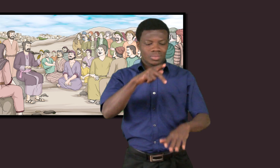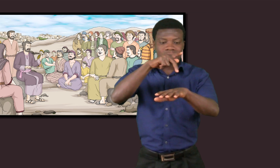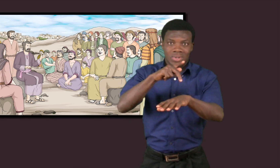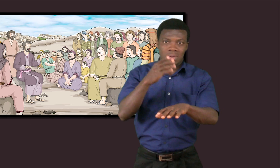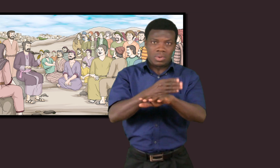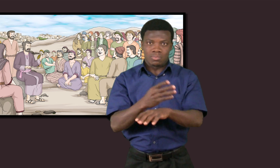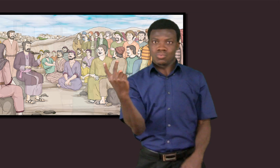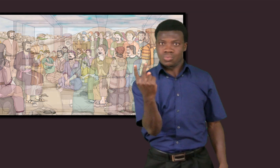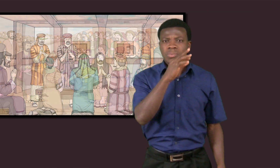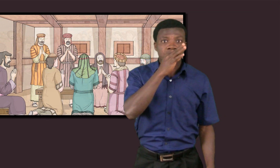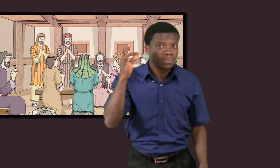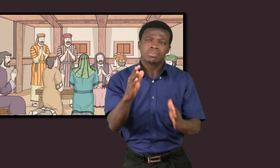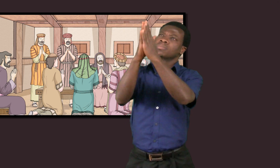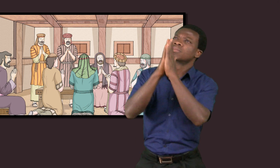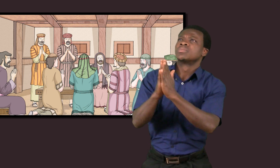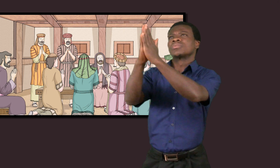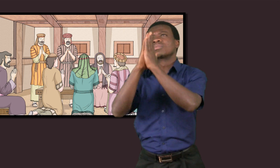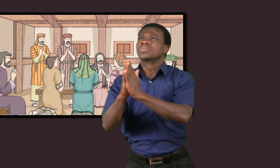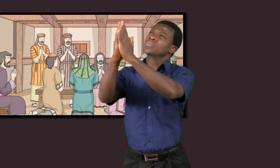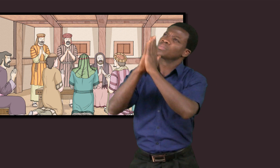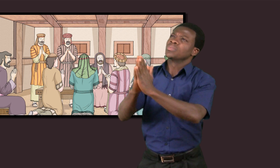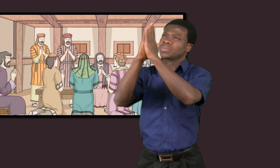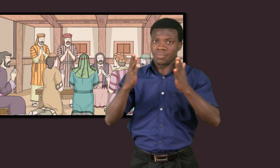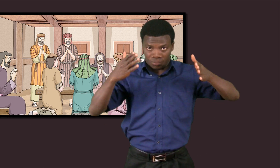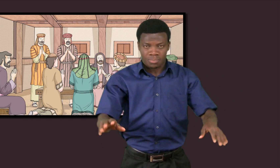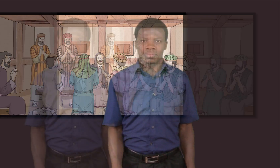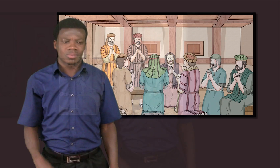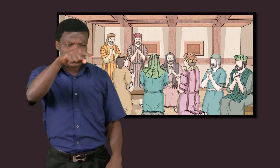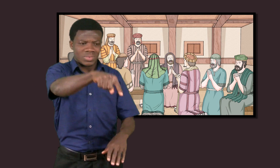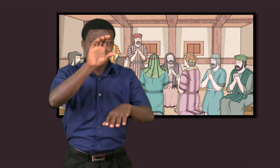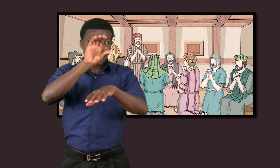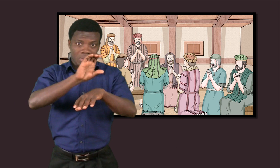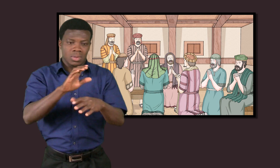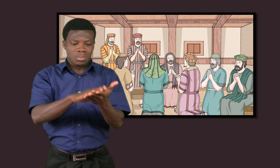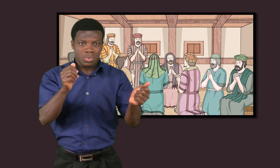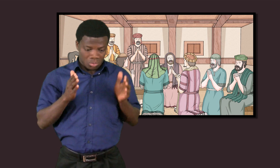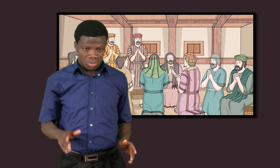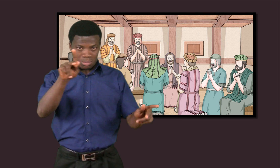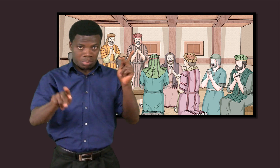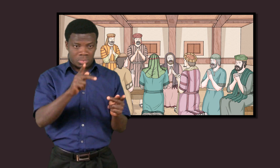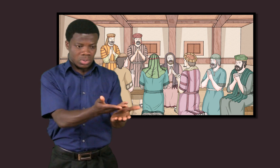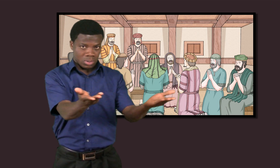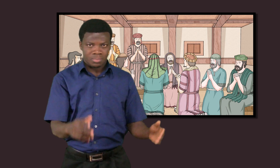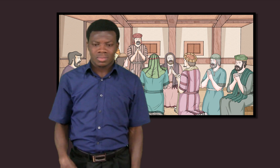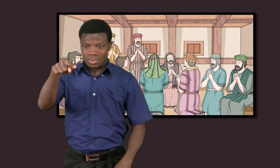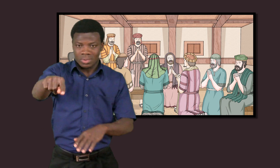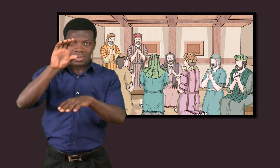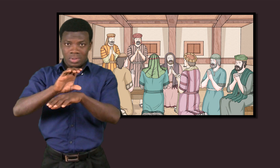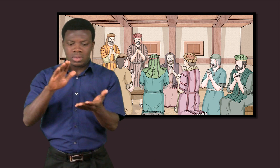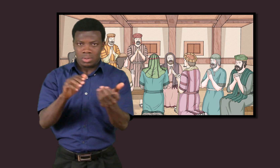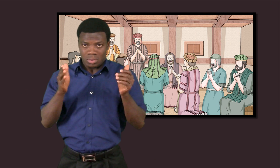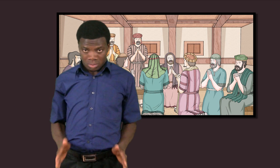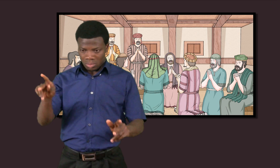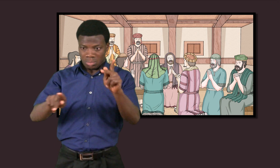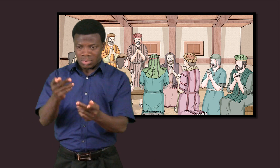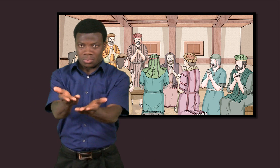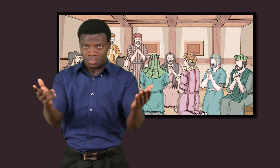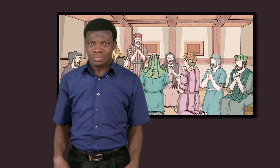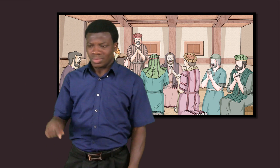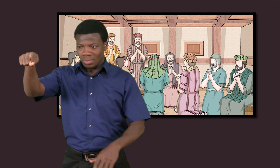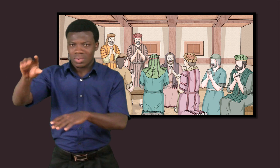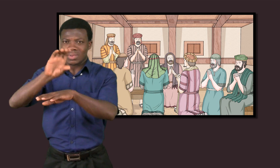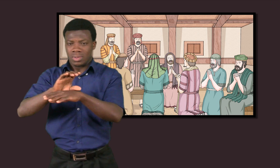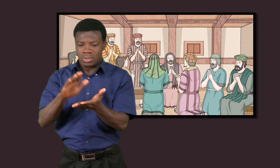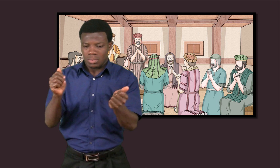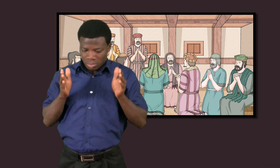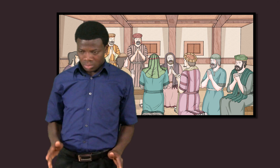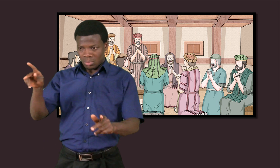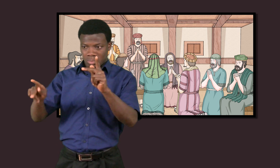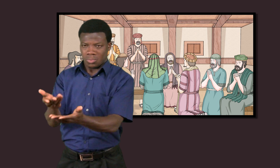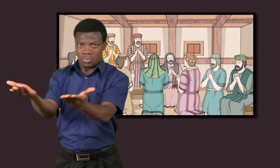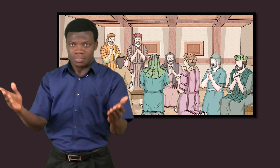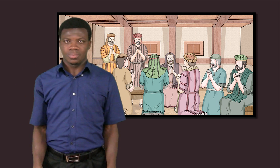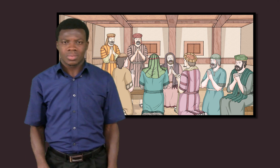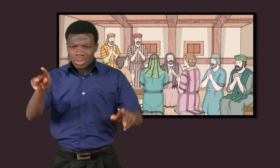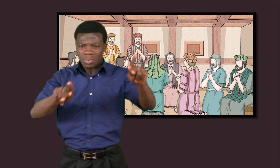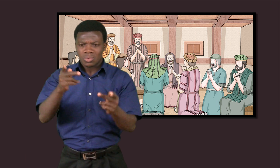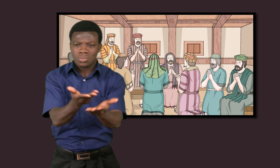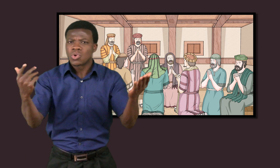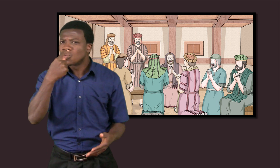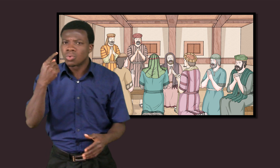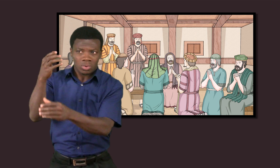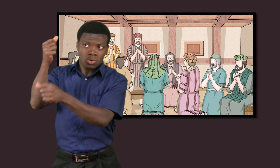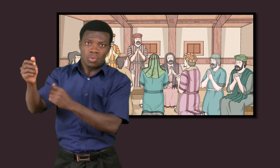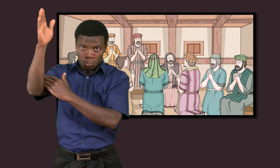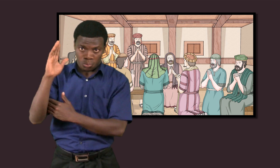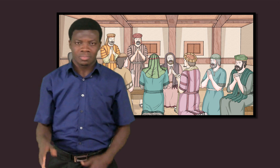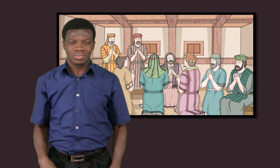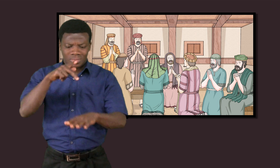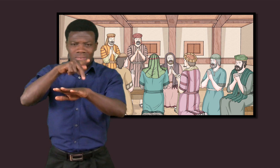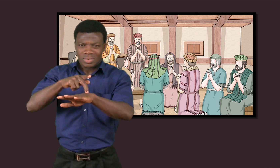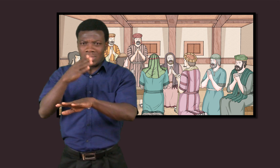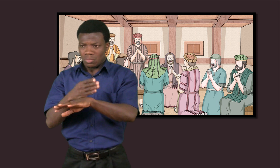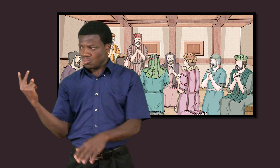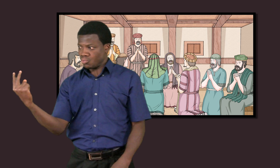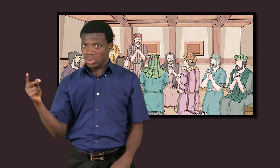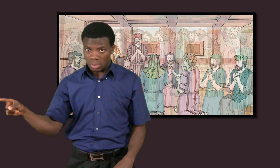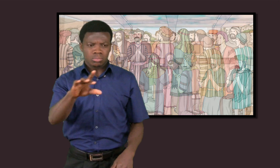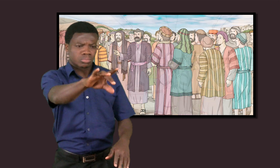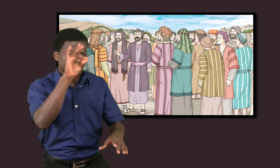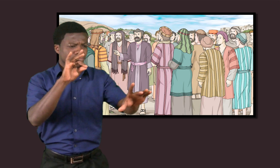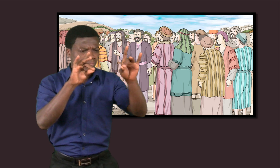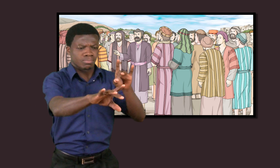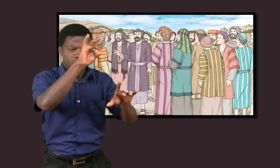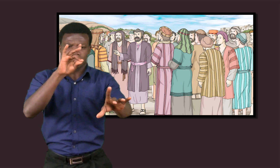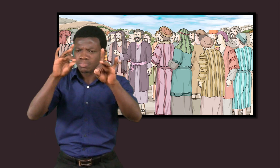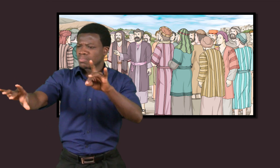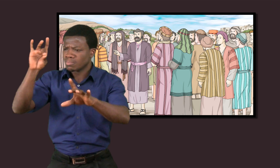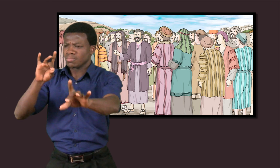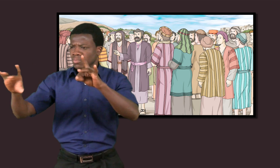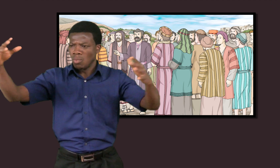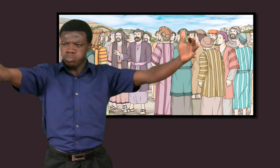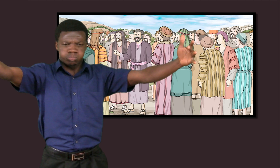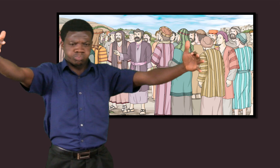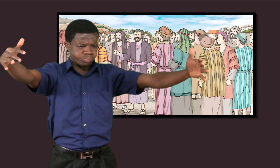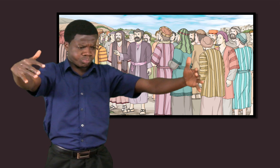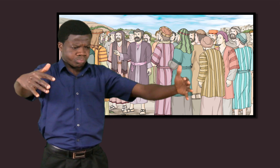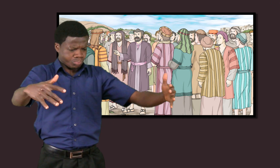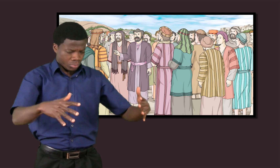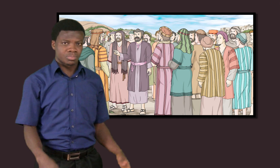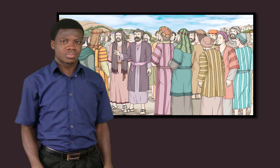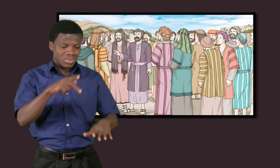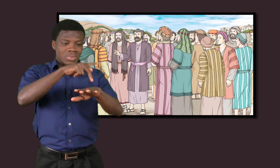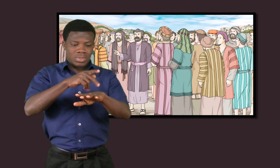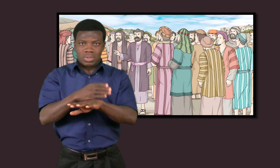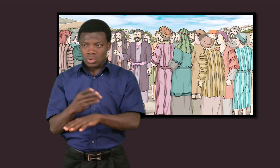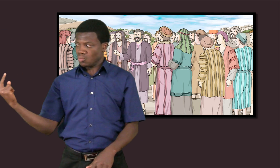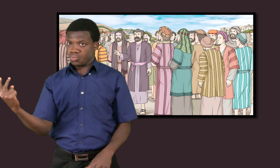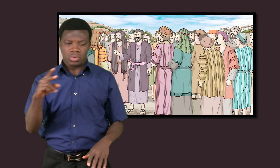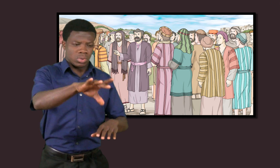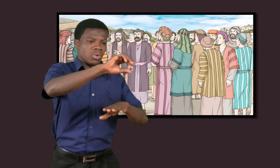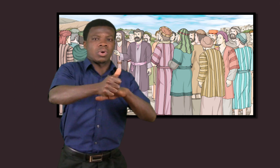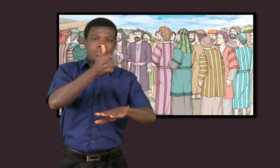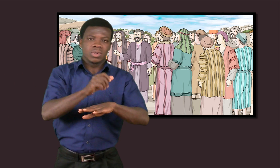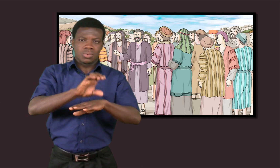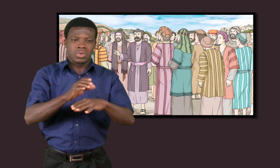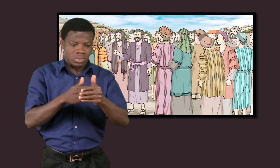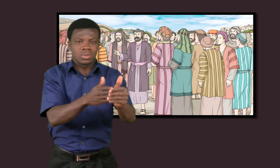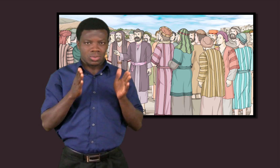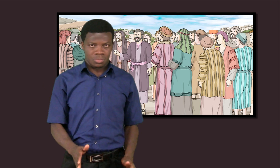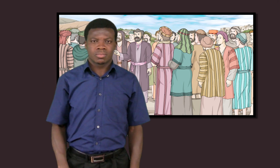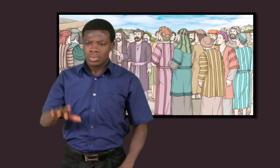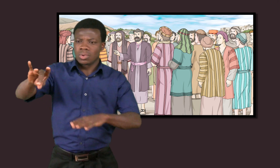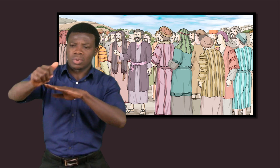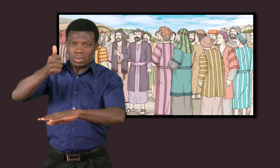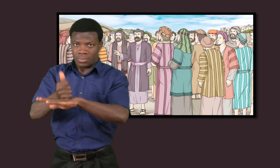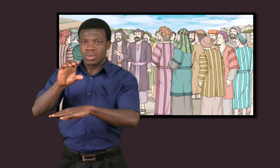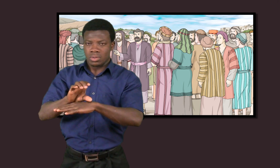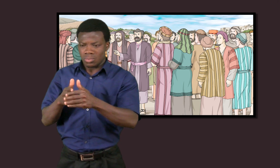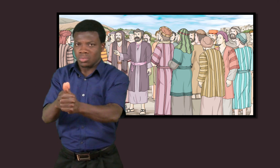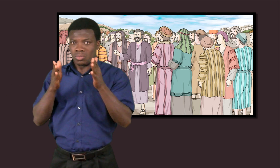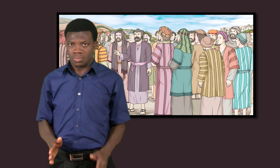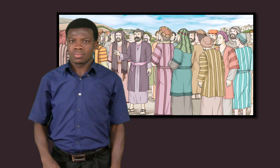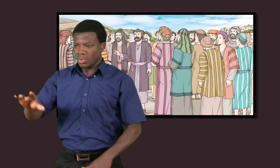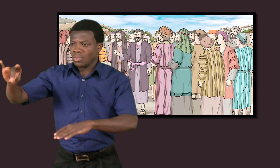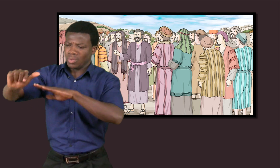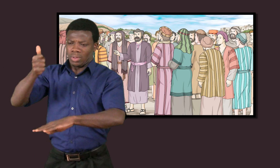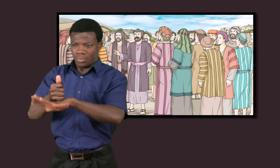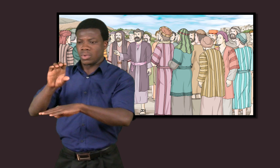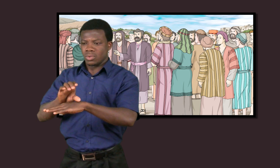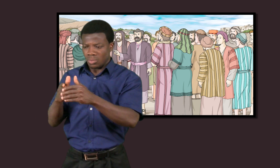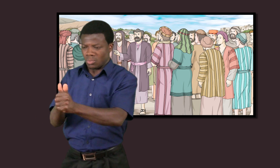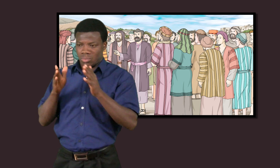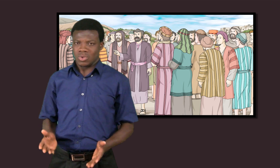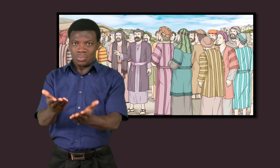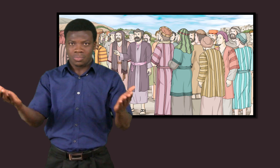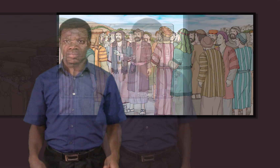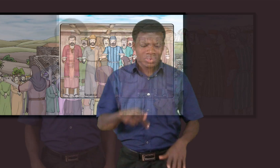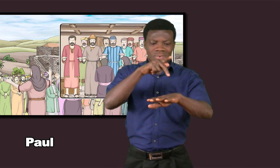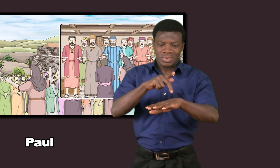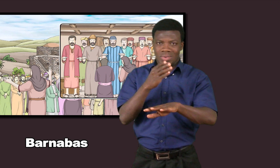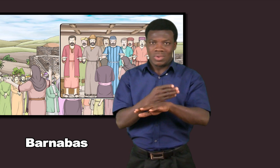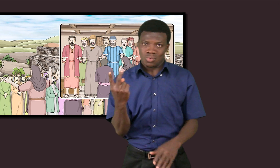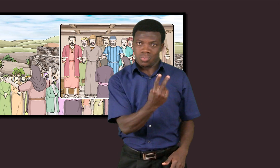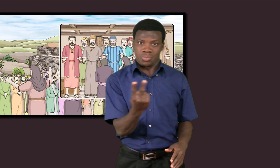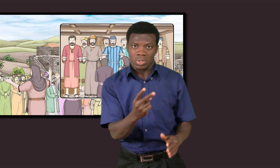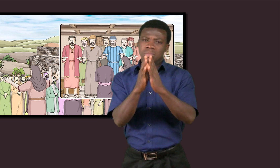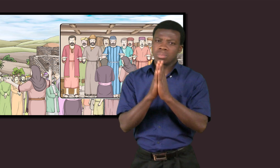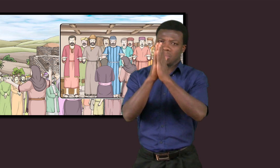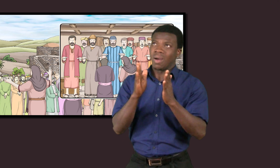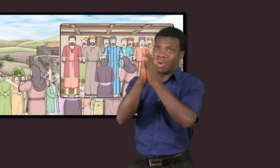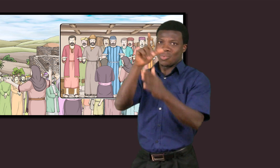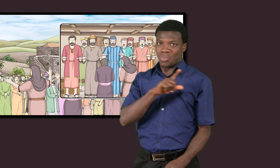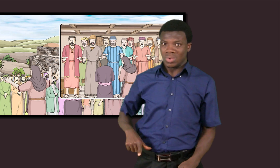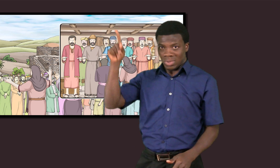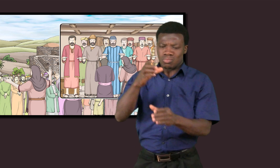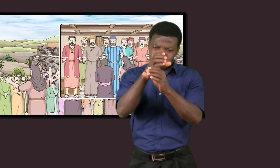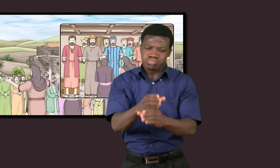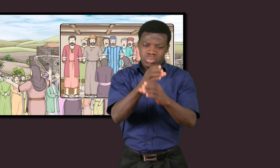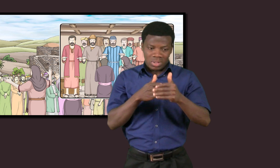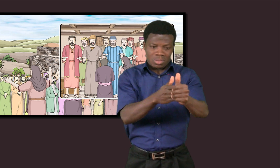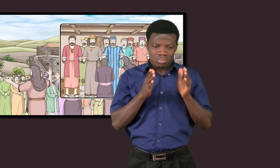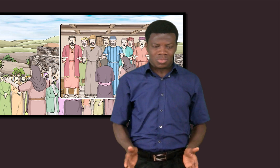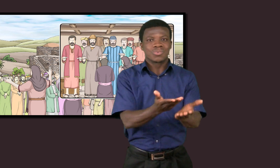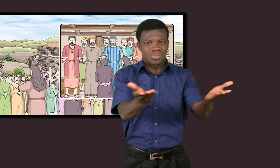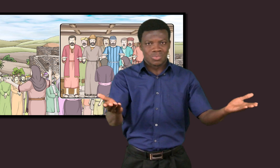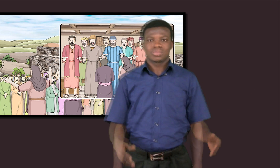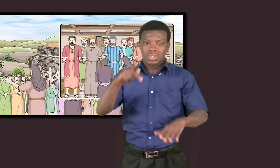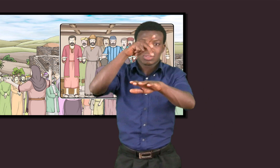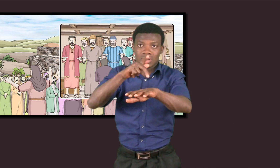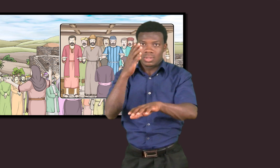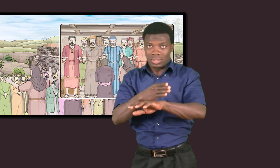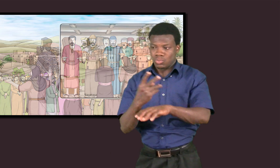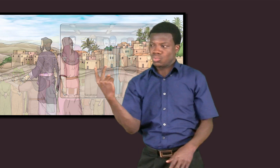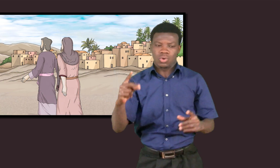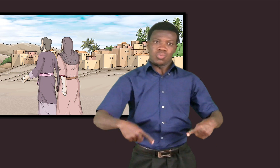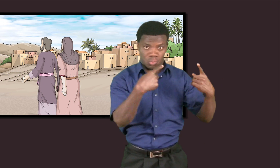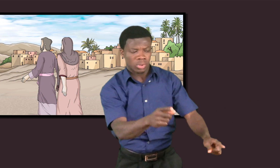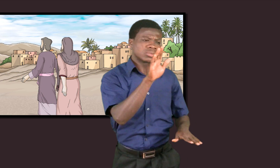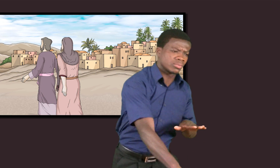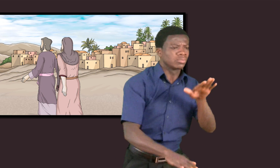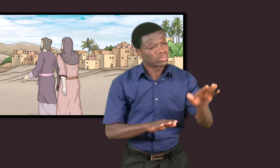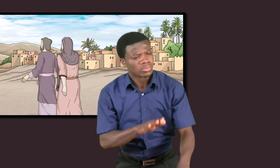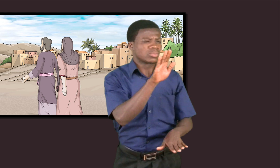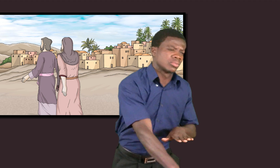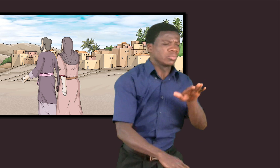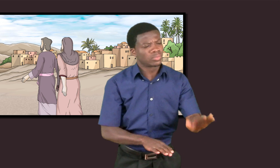Paul and Barnabas appointed elders for them in each church, praying and fasting as they entrusted them to the Lord, in whom they had believed.